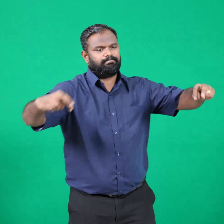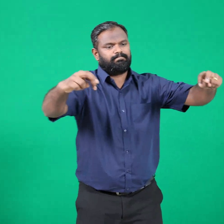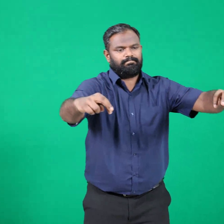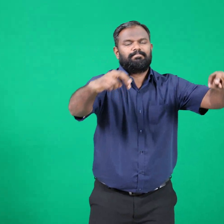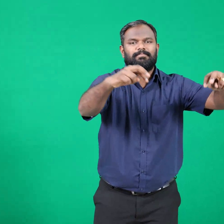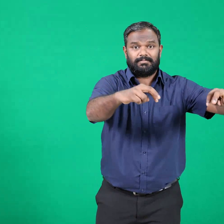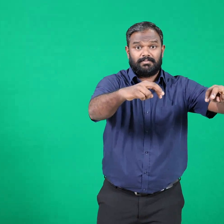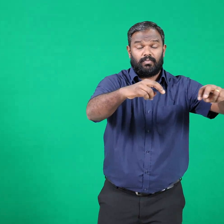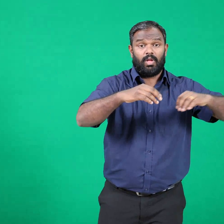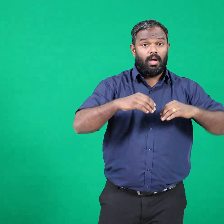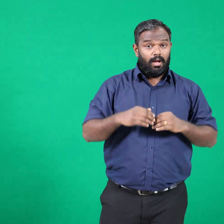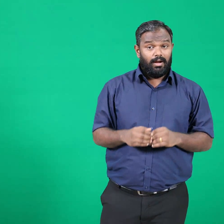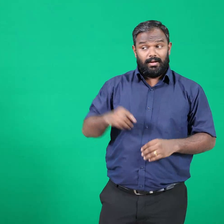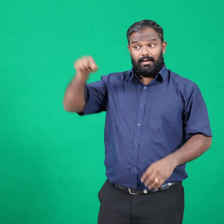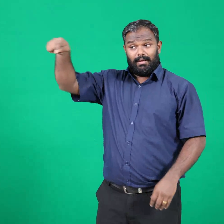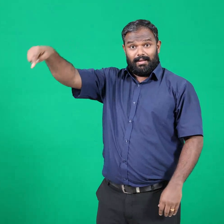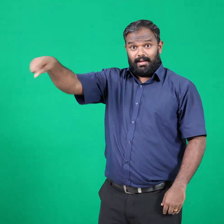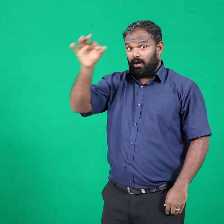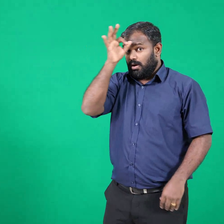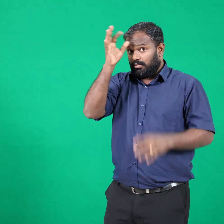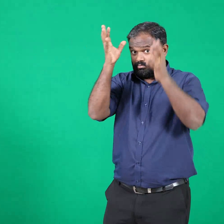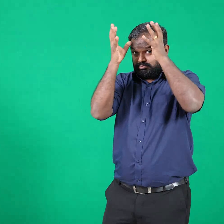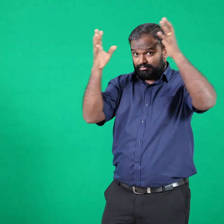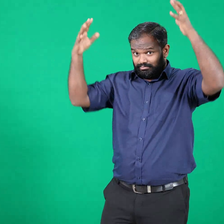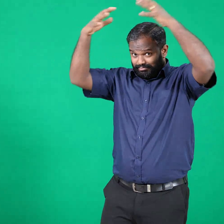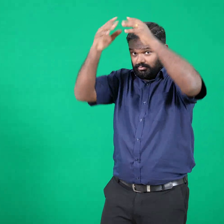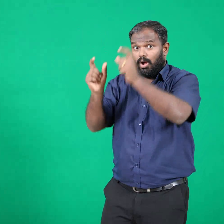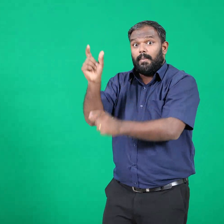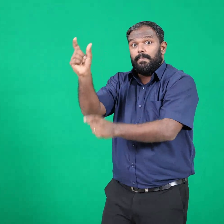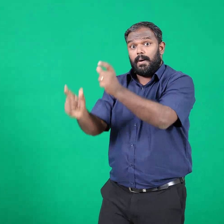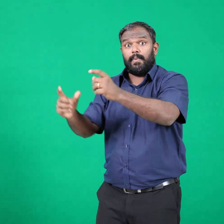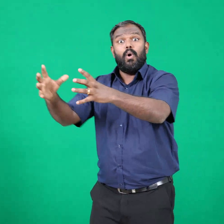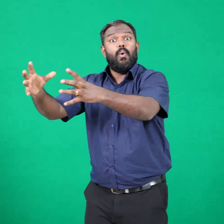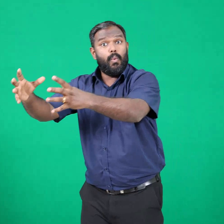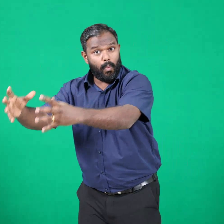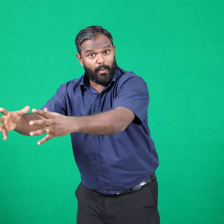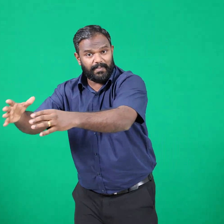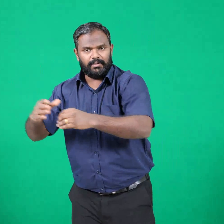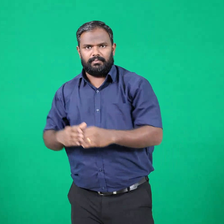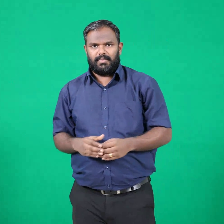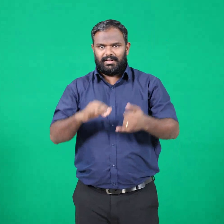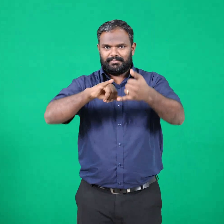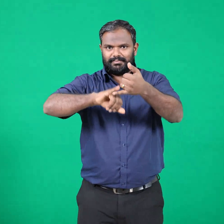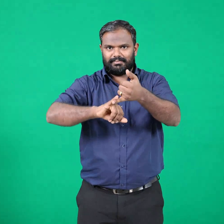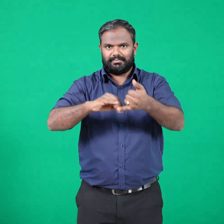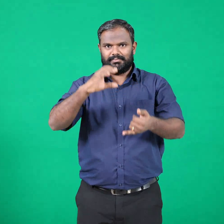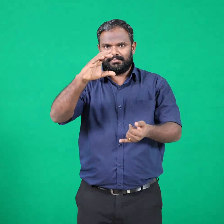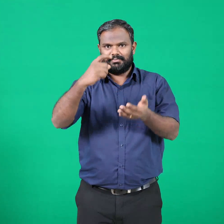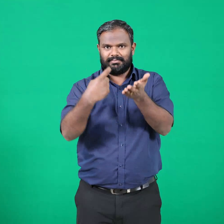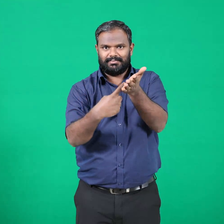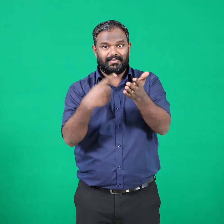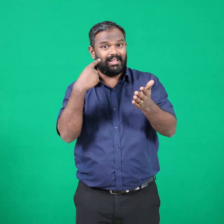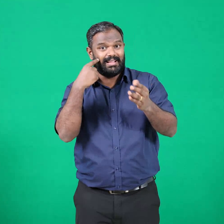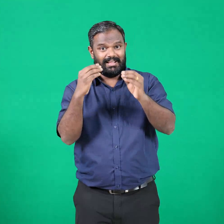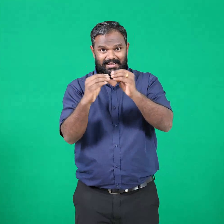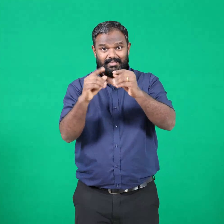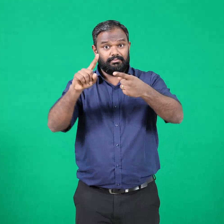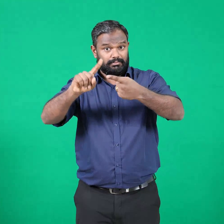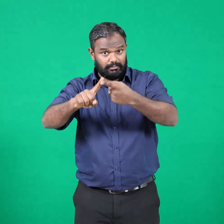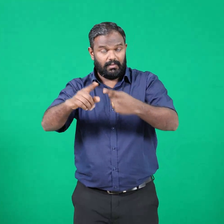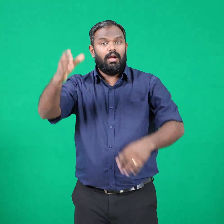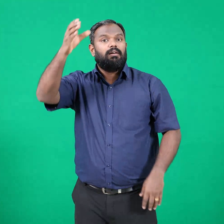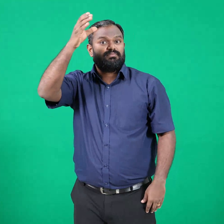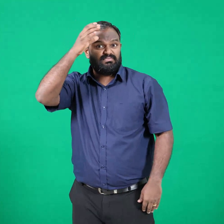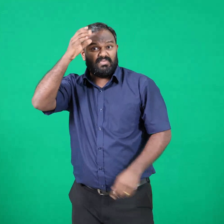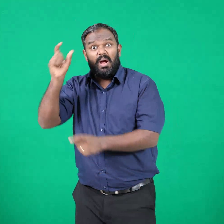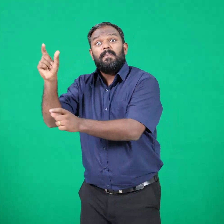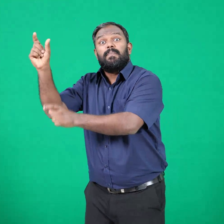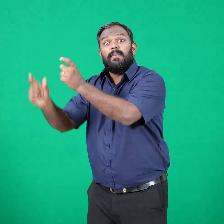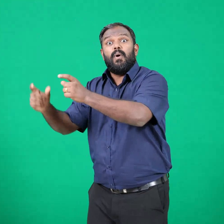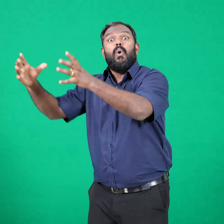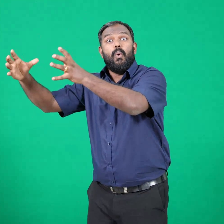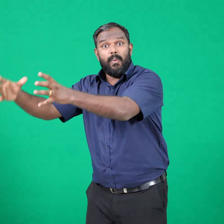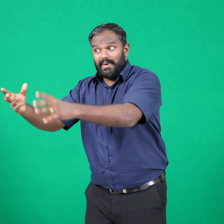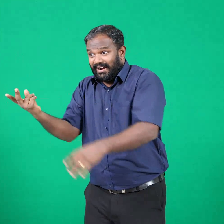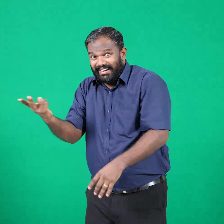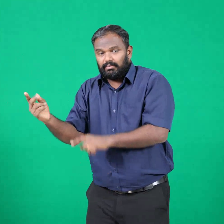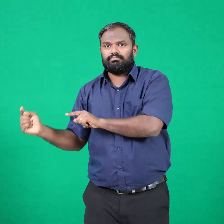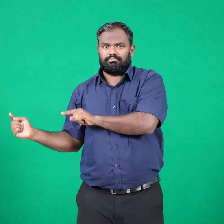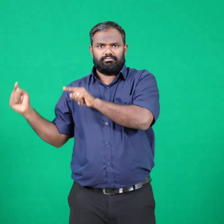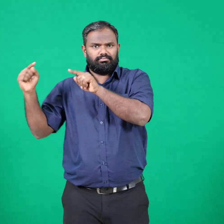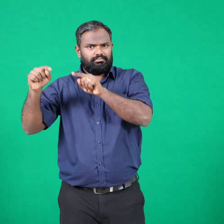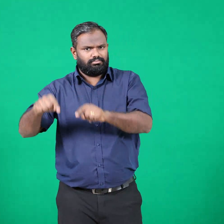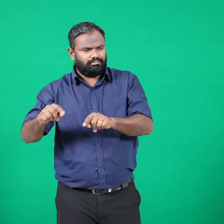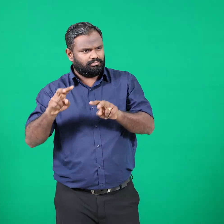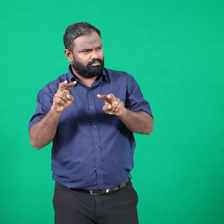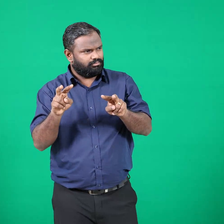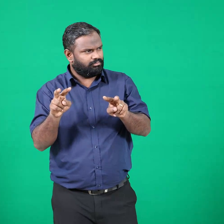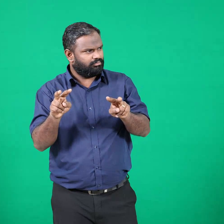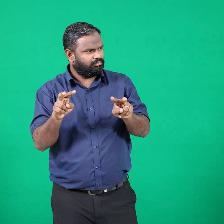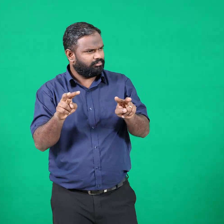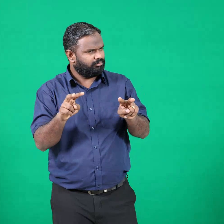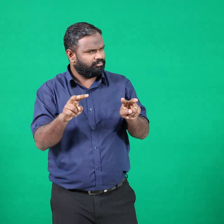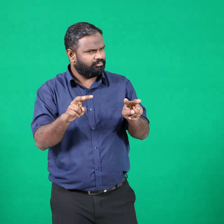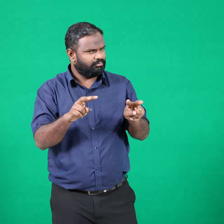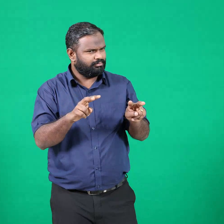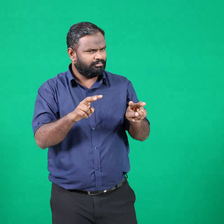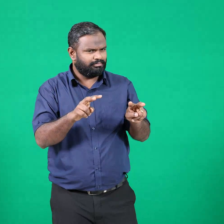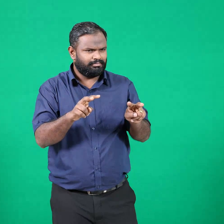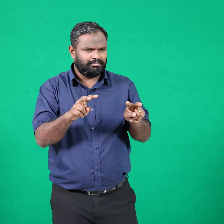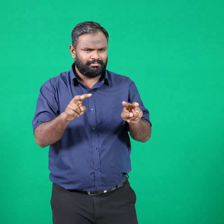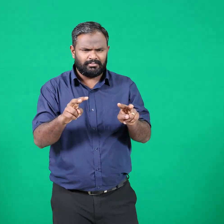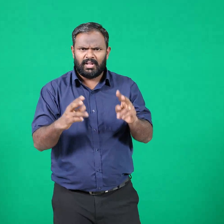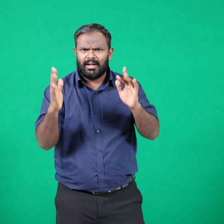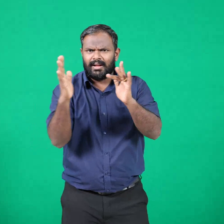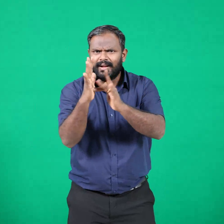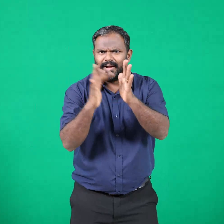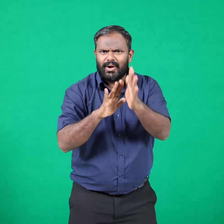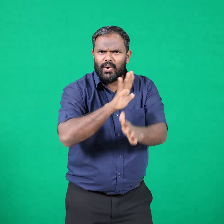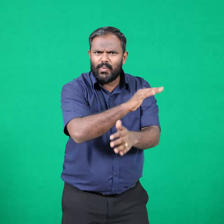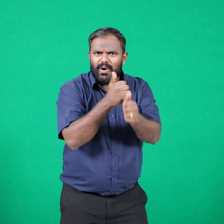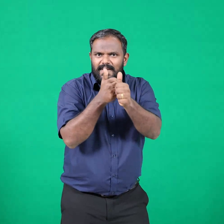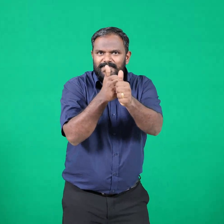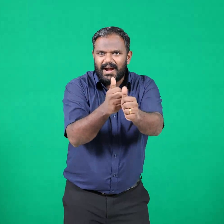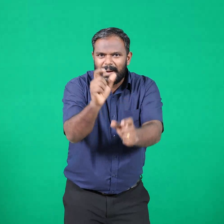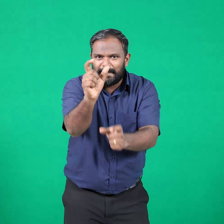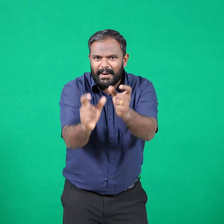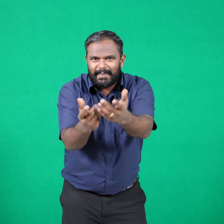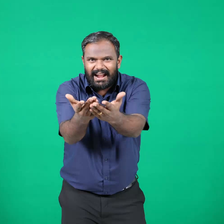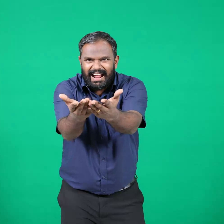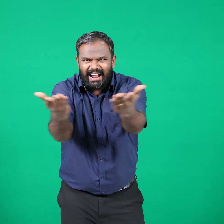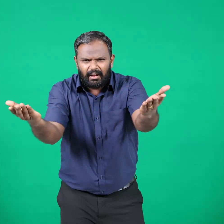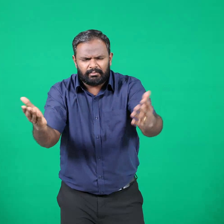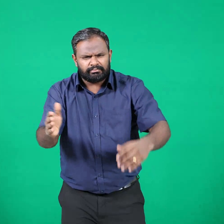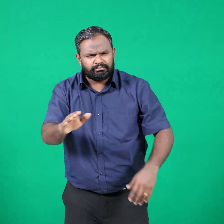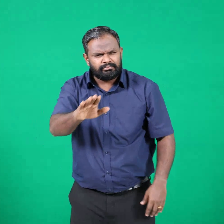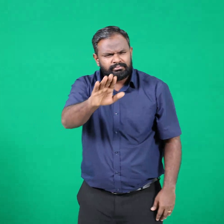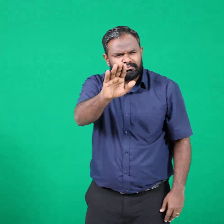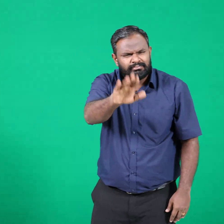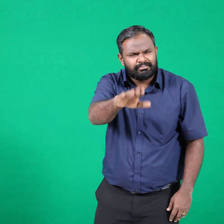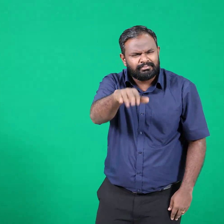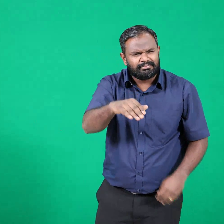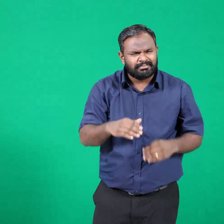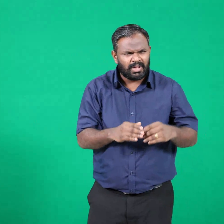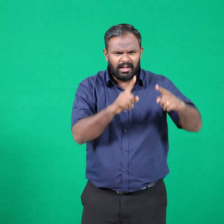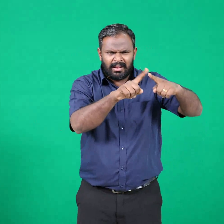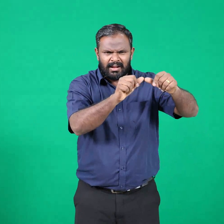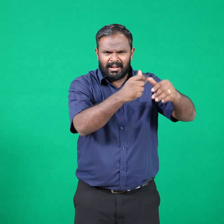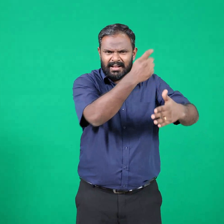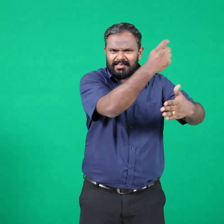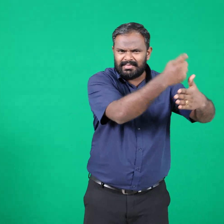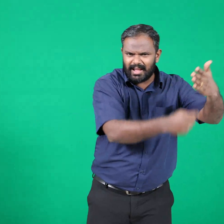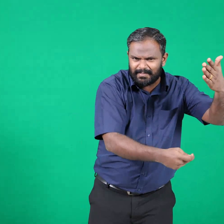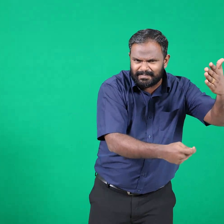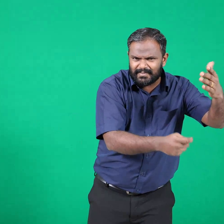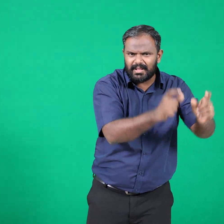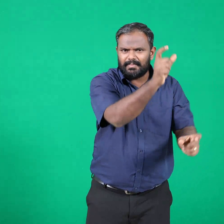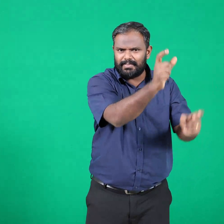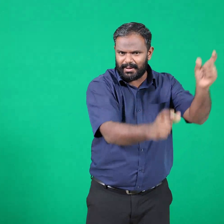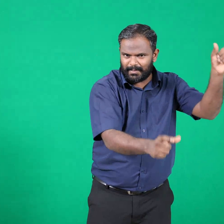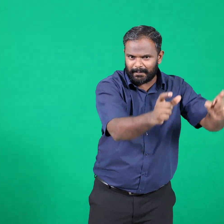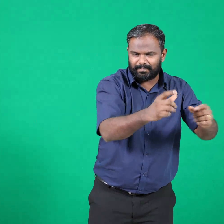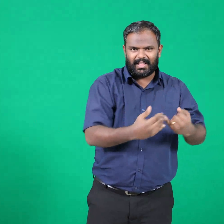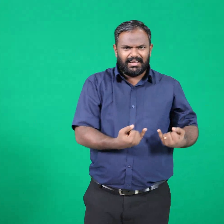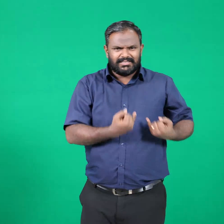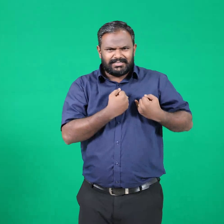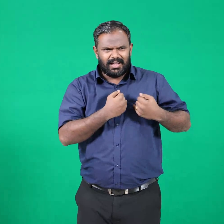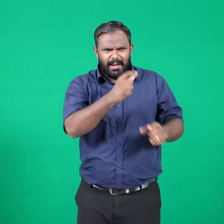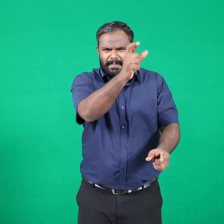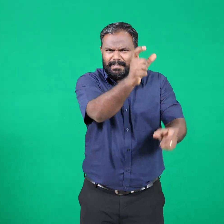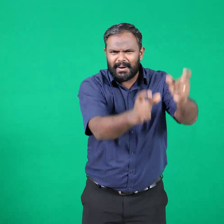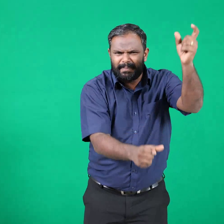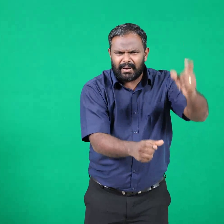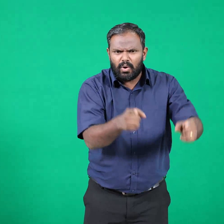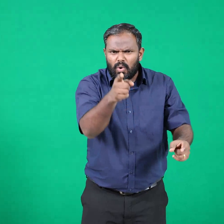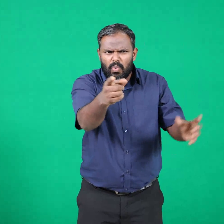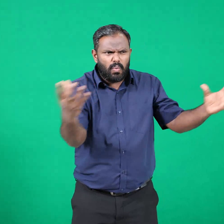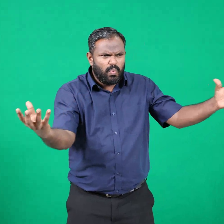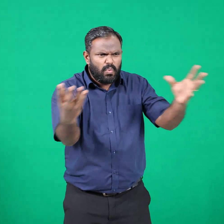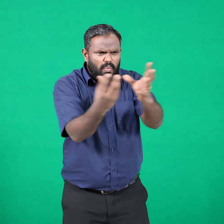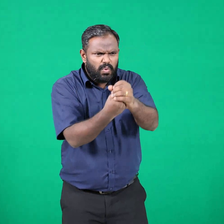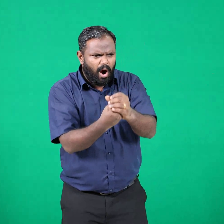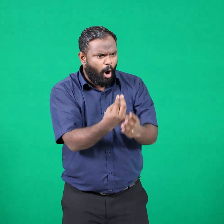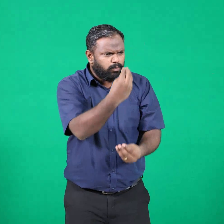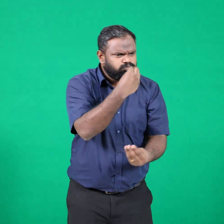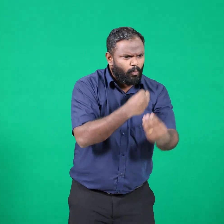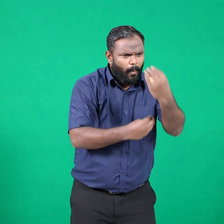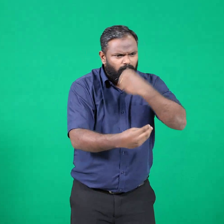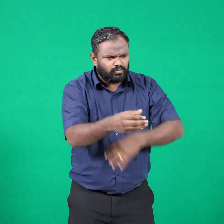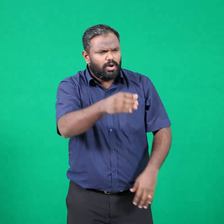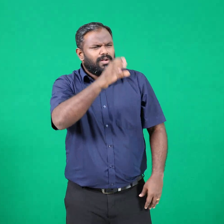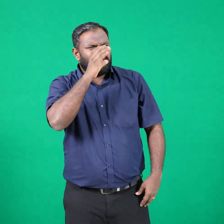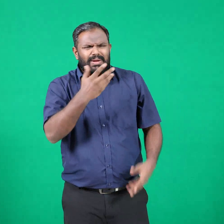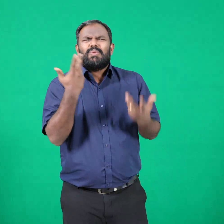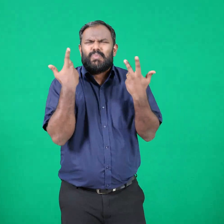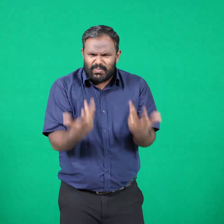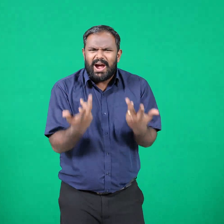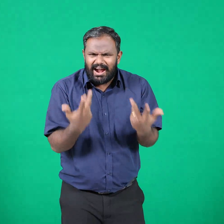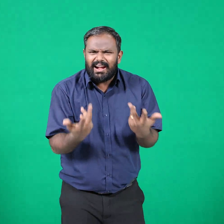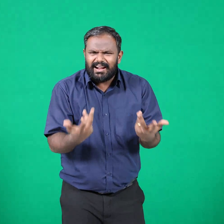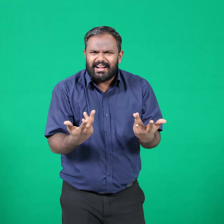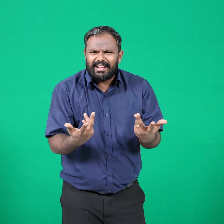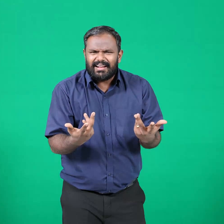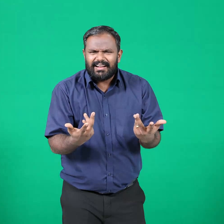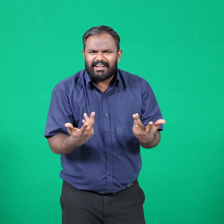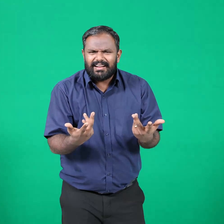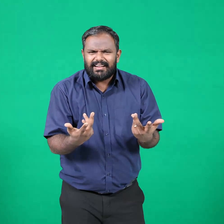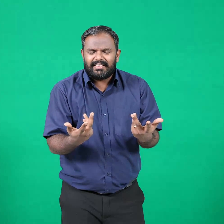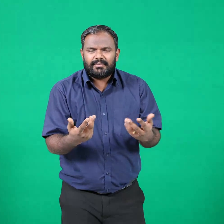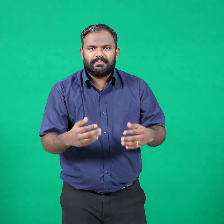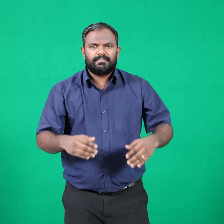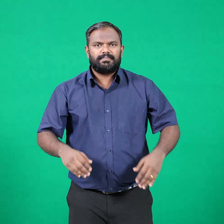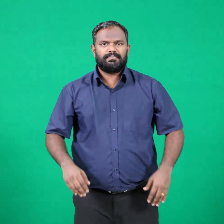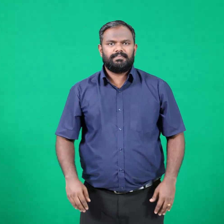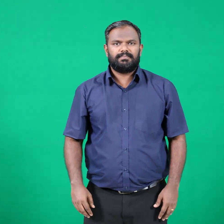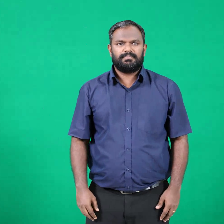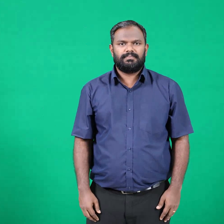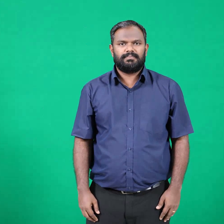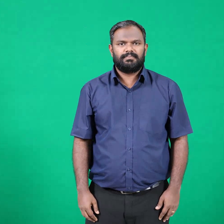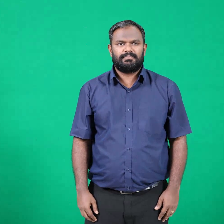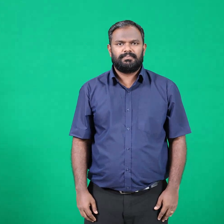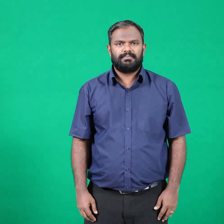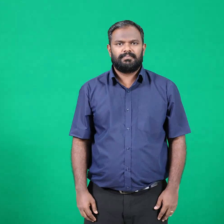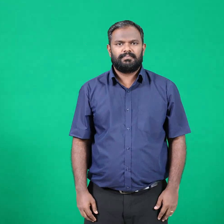But the Pharisees and their scribes complained to Jesus ' disciples, "Why do you eat and drink with tax collectors and sinners?"